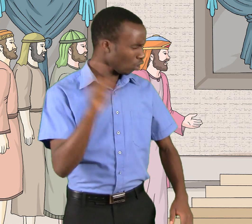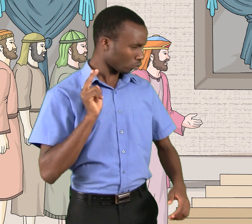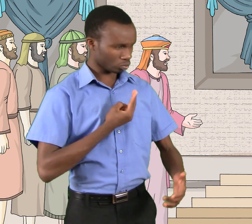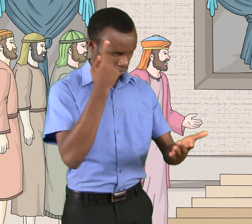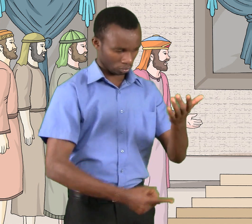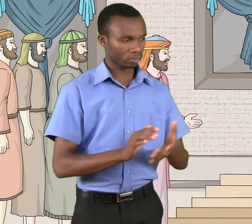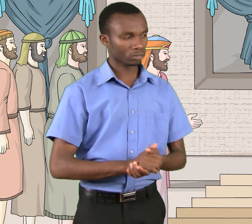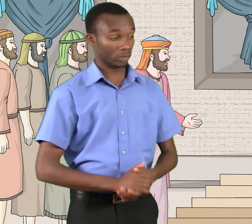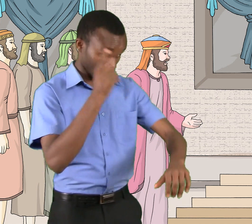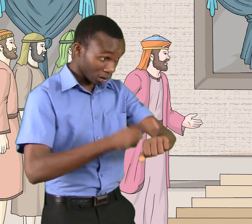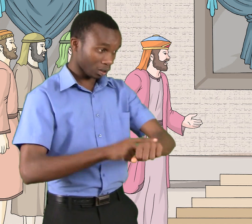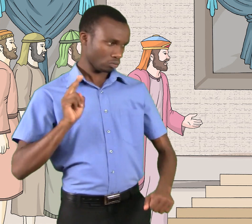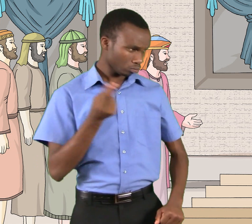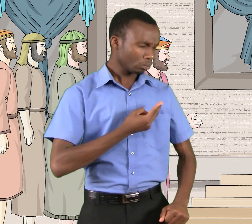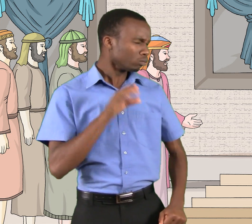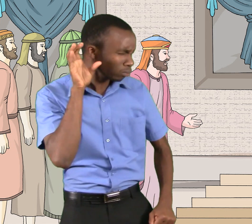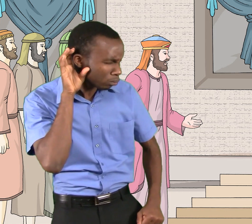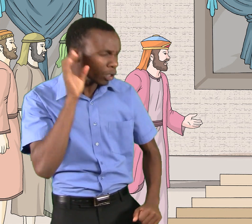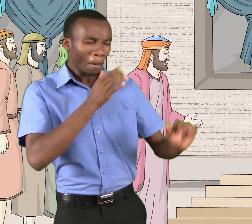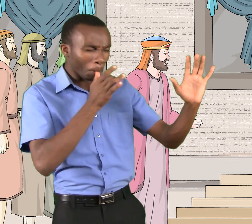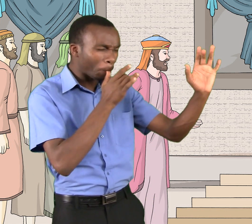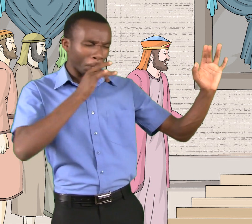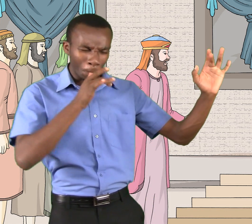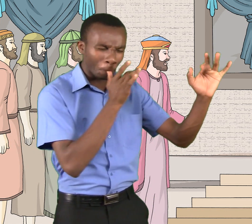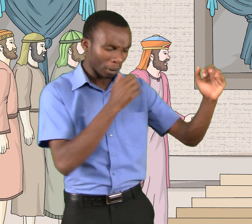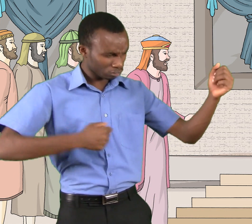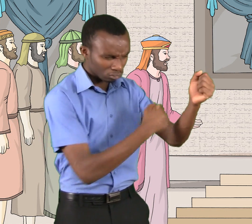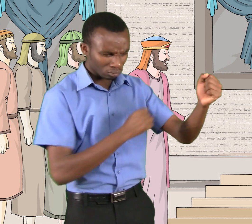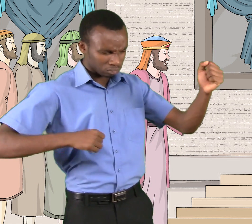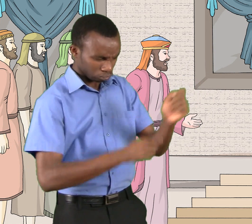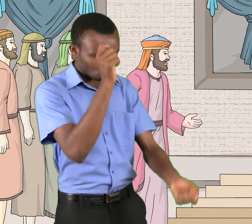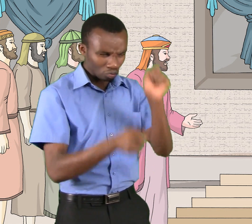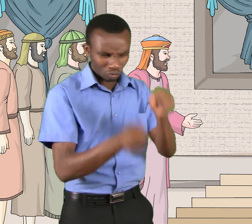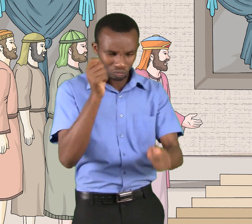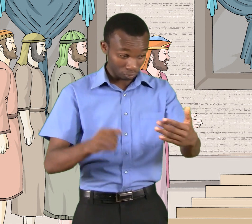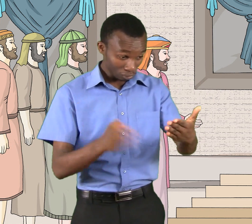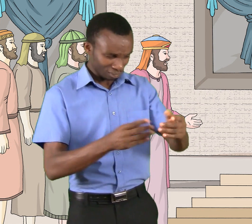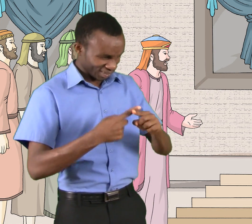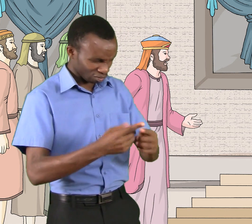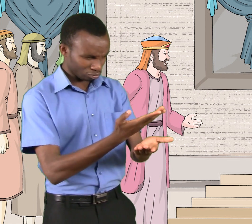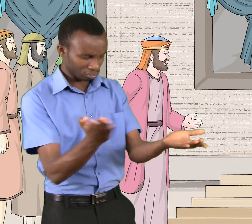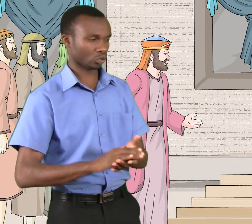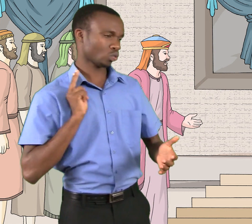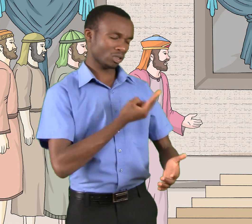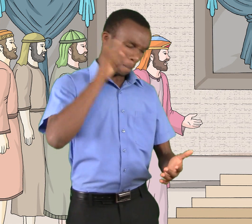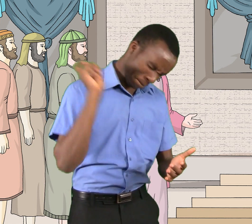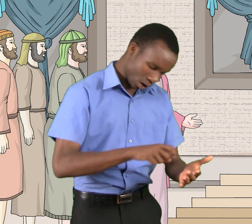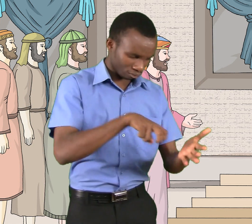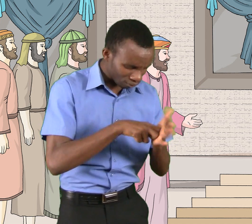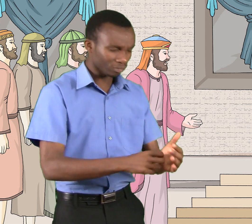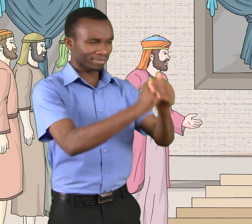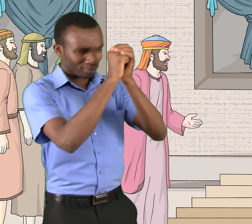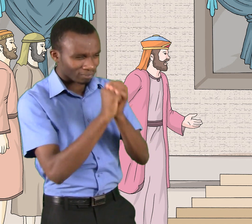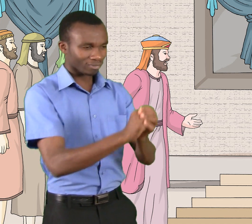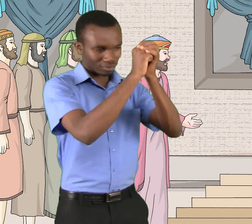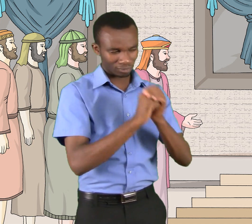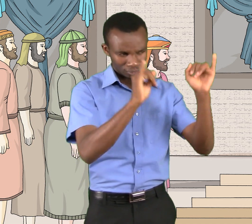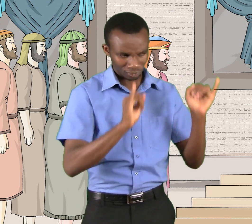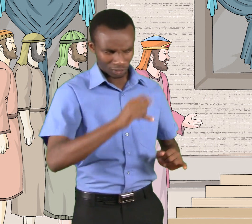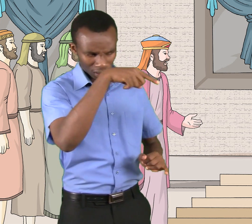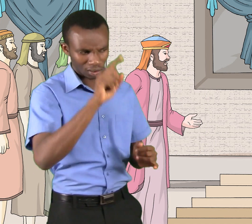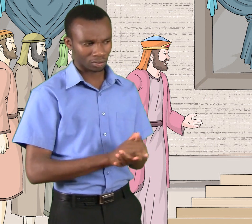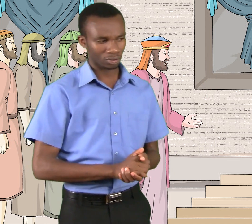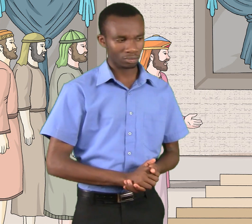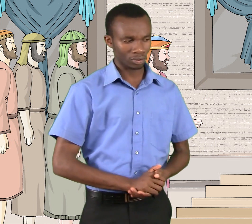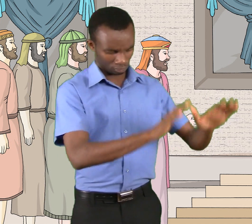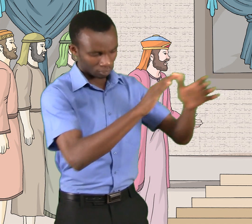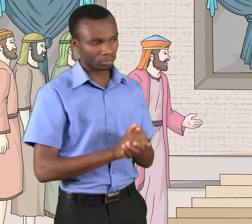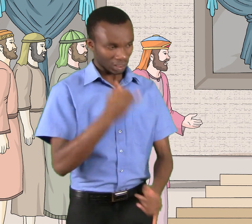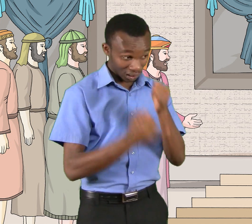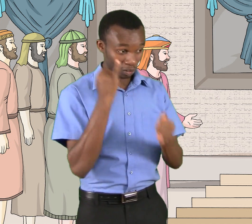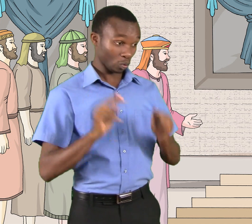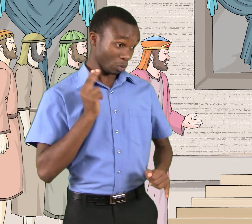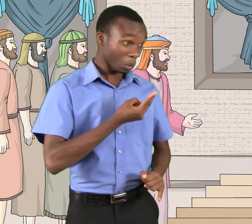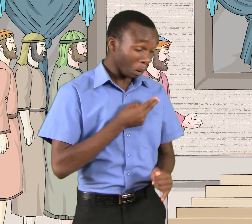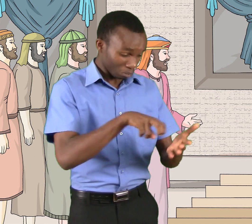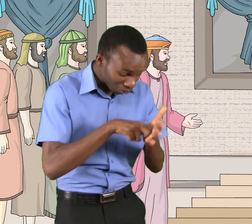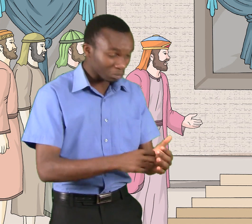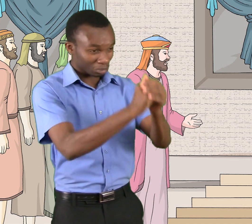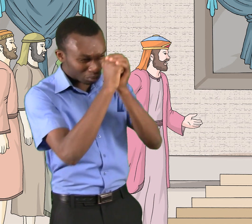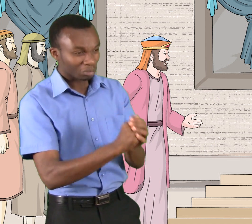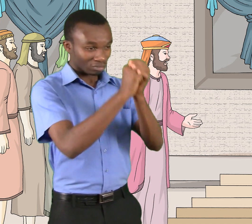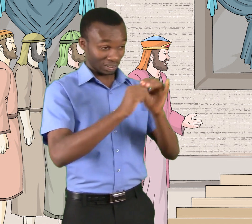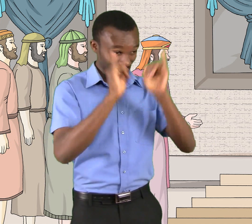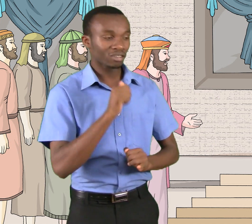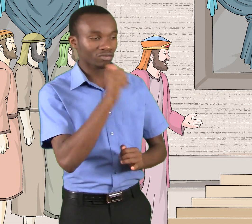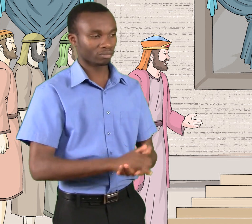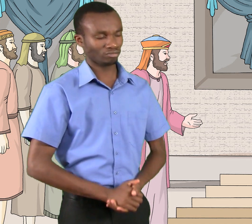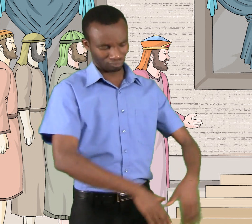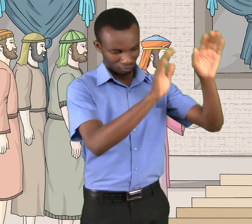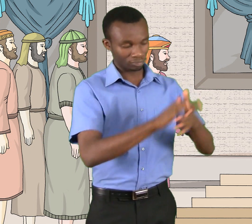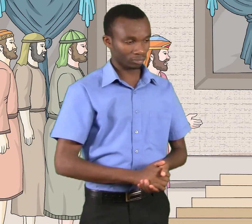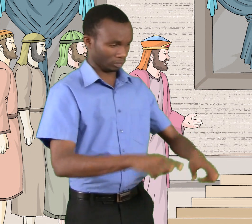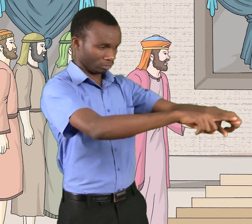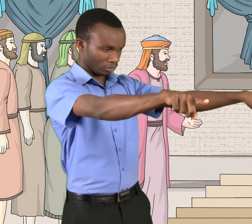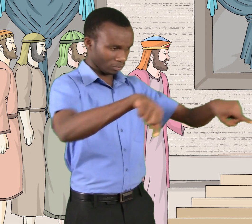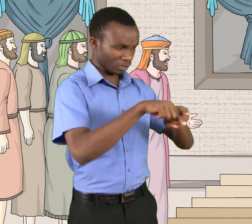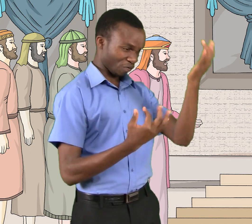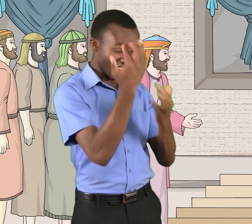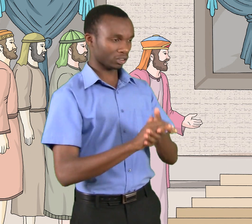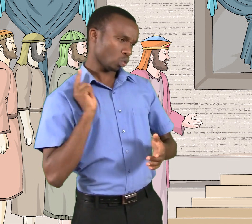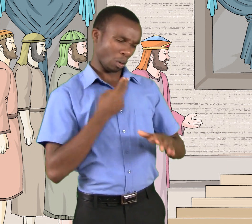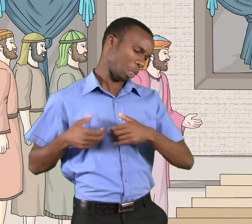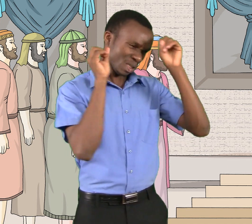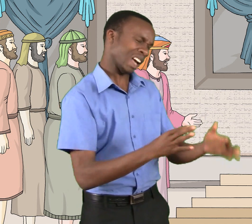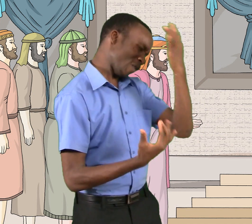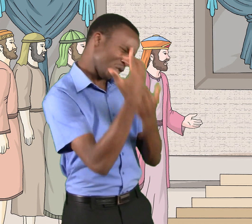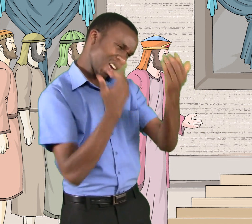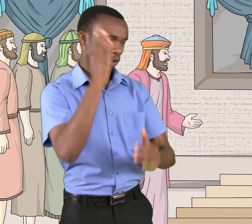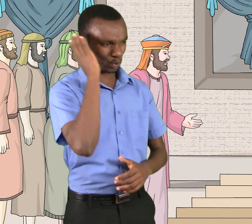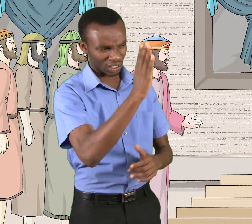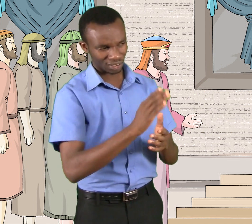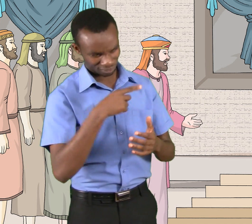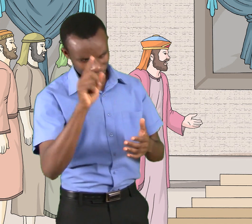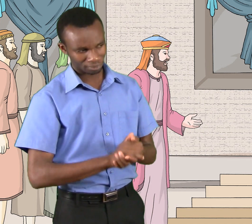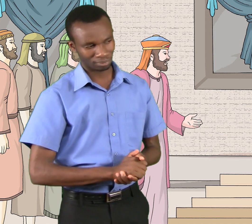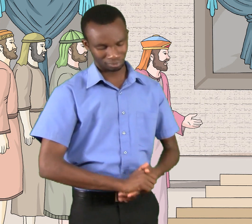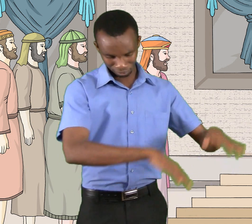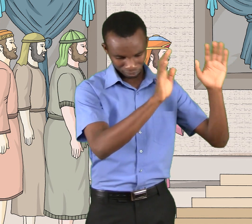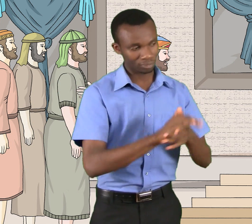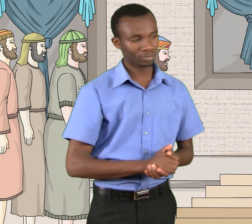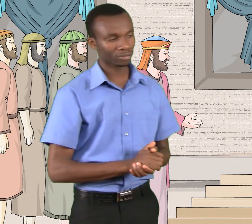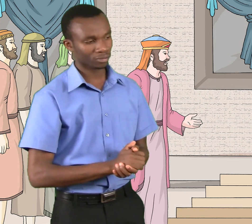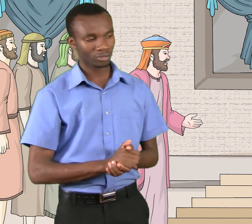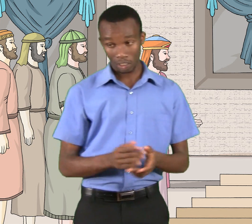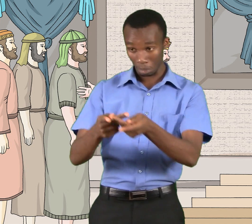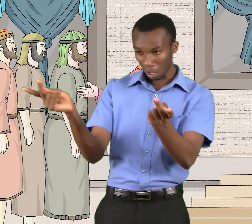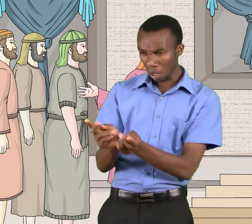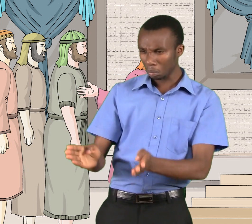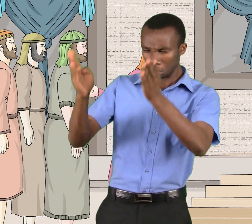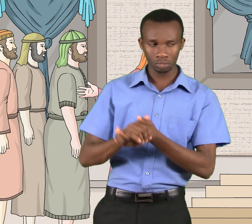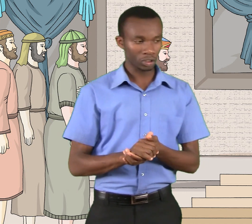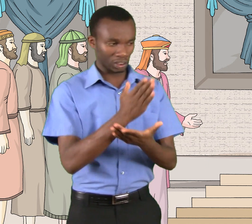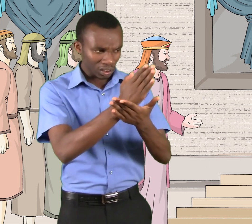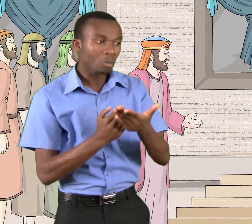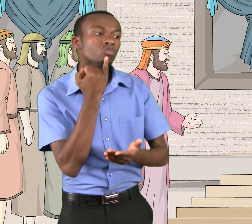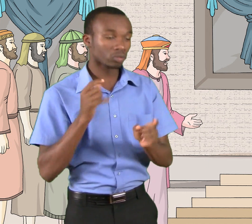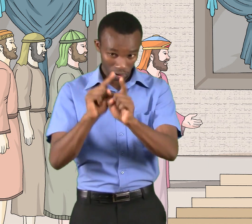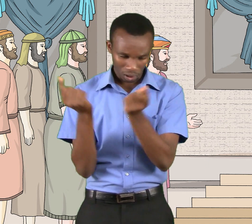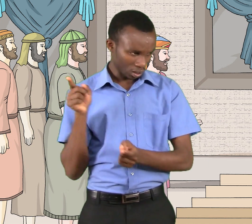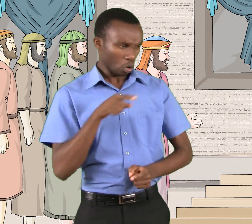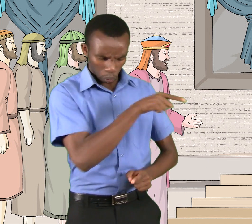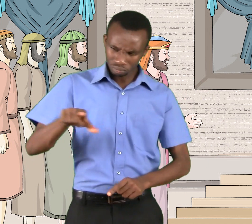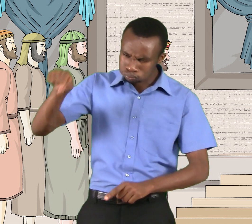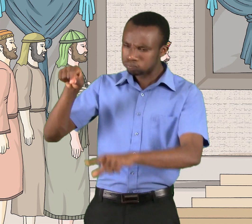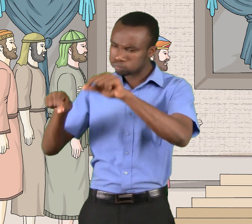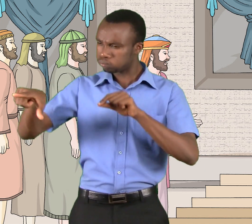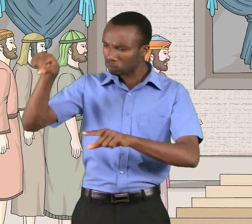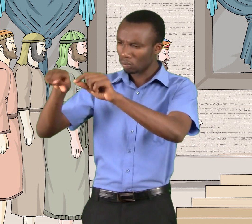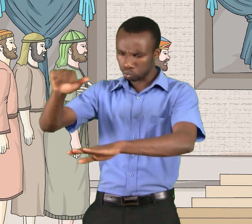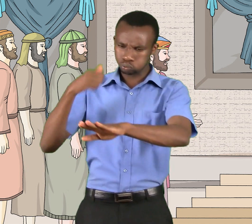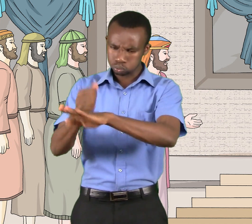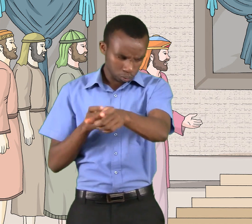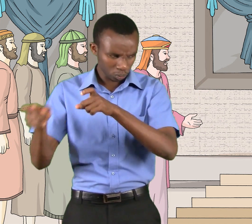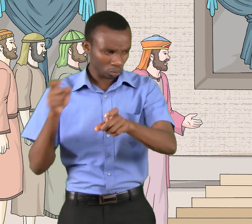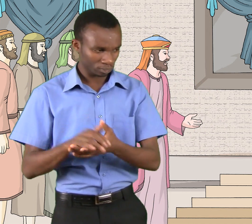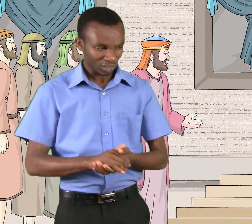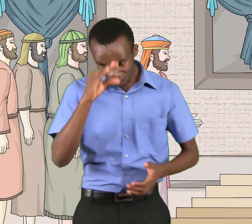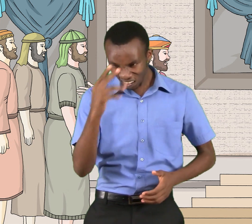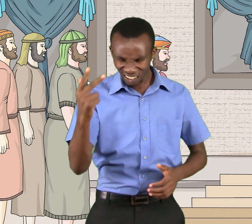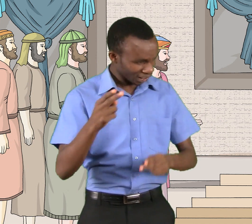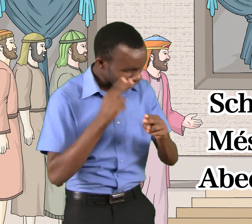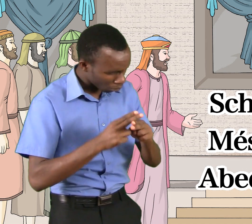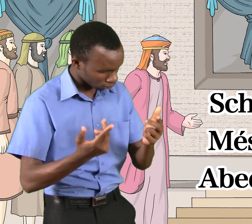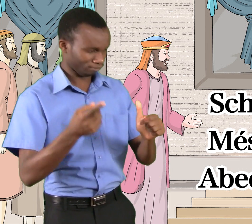You, O king, have issued a decree that everyone who hears the sound of the horn, flute, zither, lyre, harp, pipes, and all kinds of music must fall down and worship the golden statue, and that whoever does not fall down and worship will be thrown into the blazing fiery furnace.